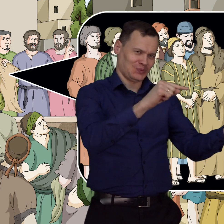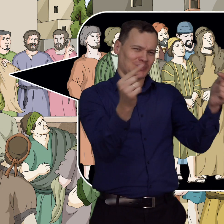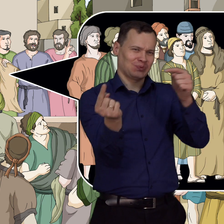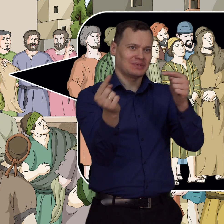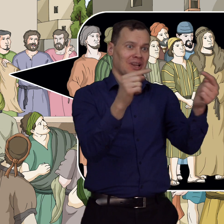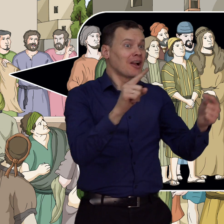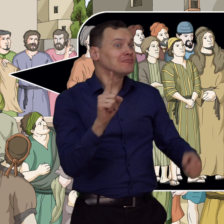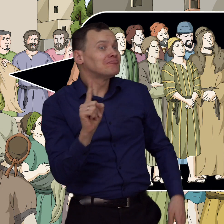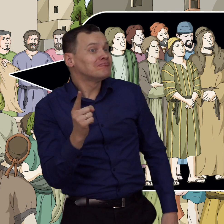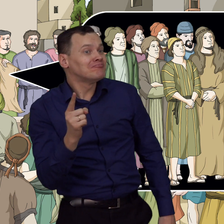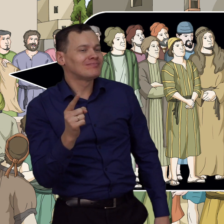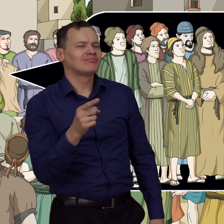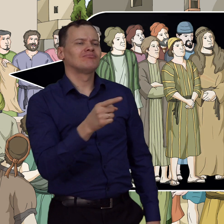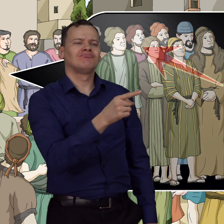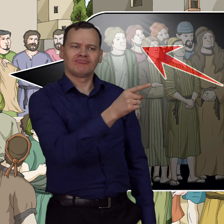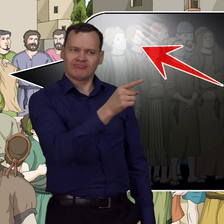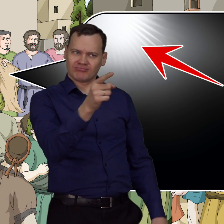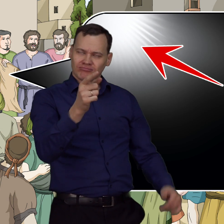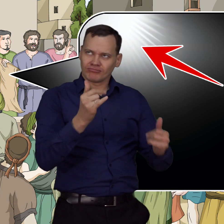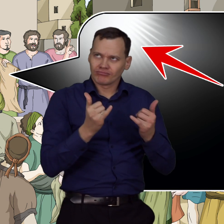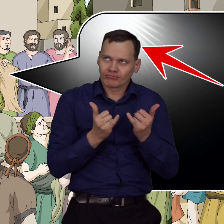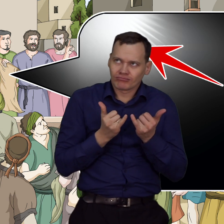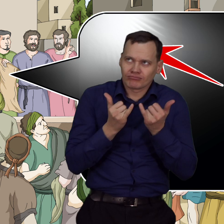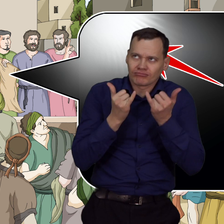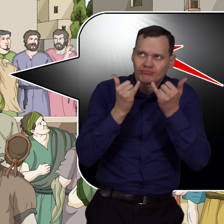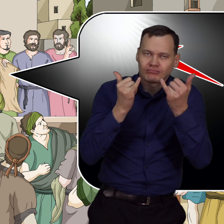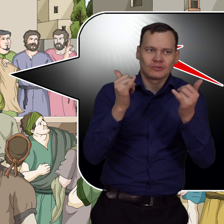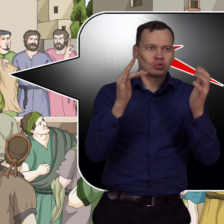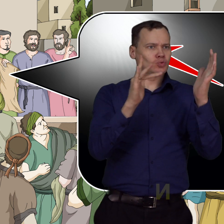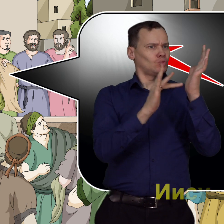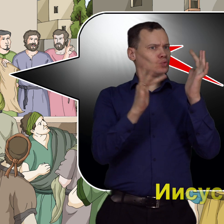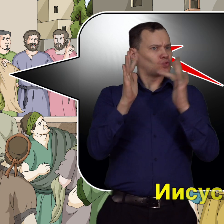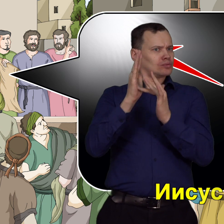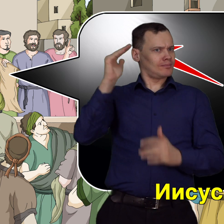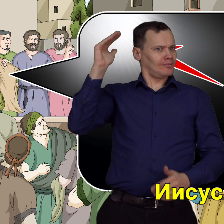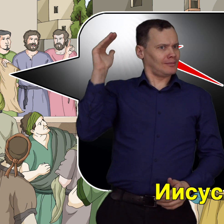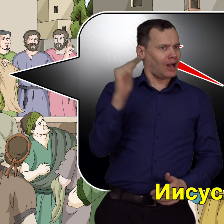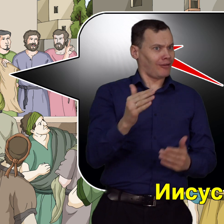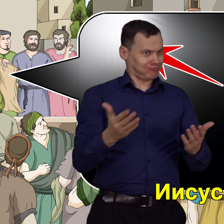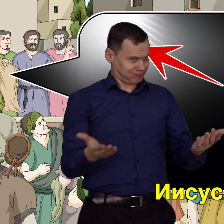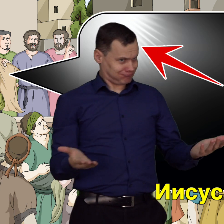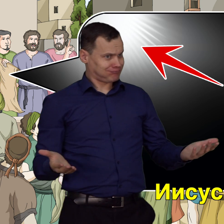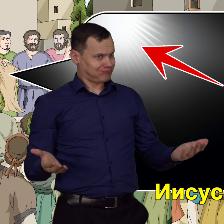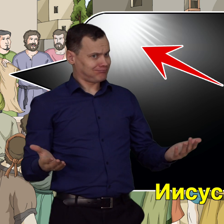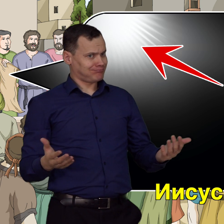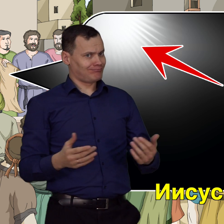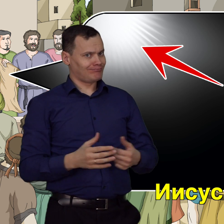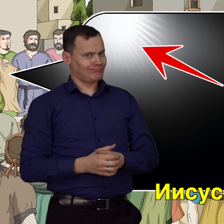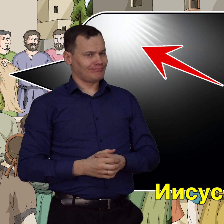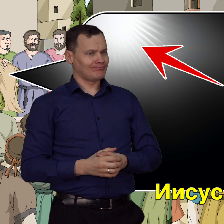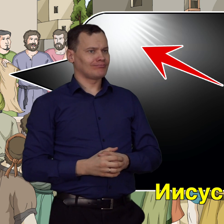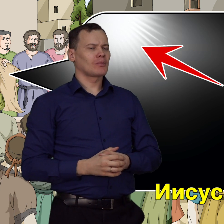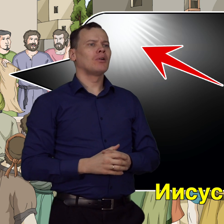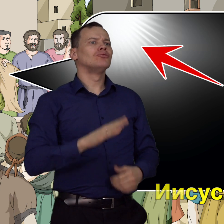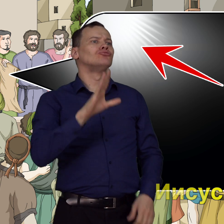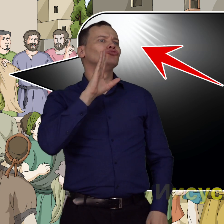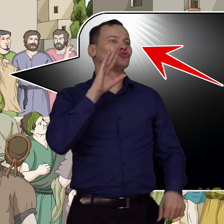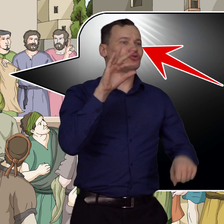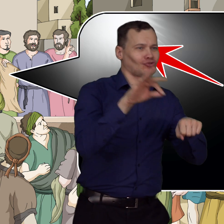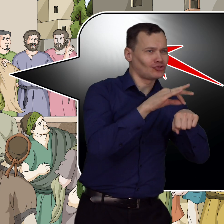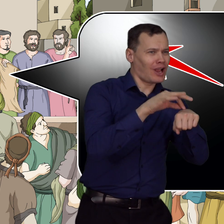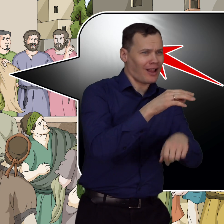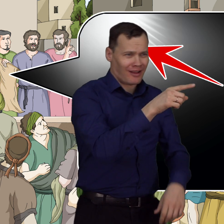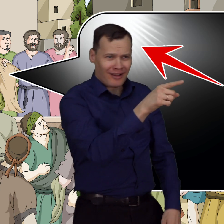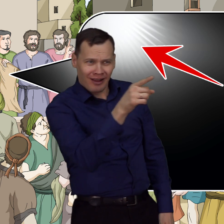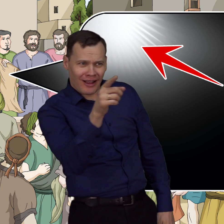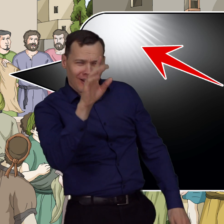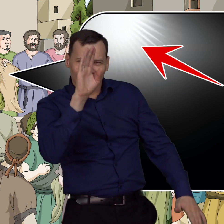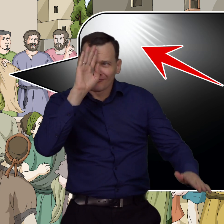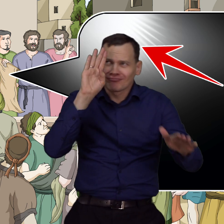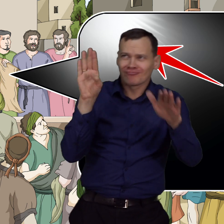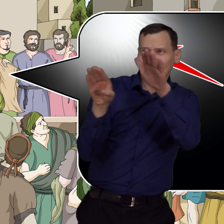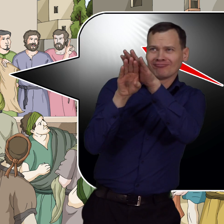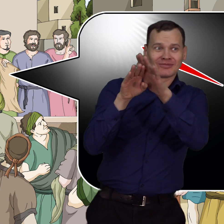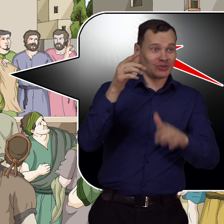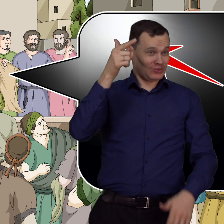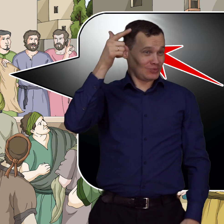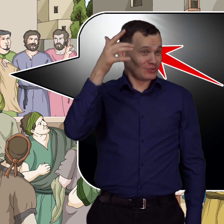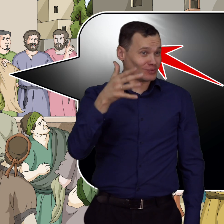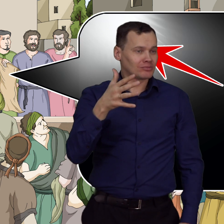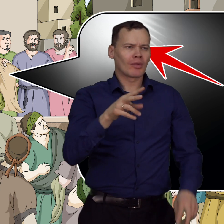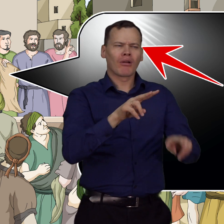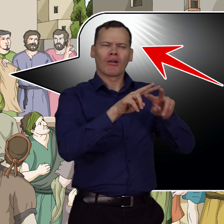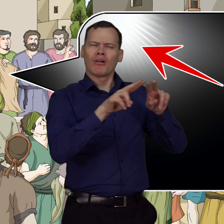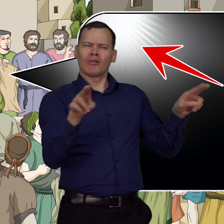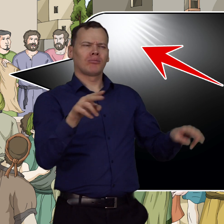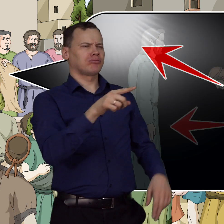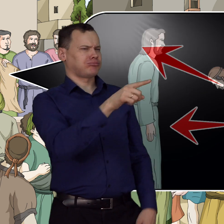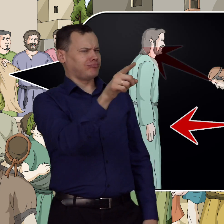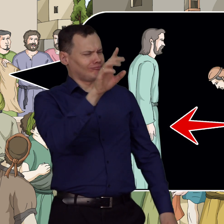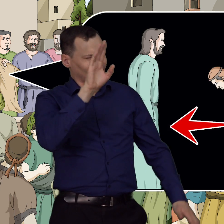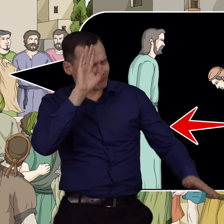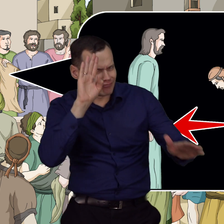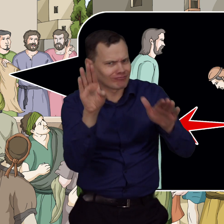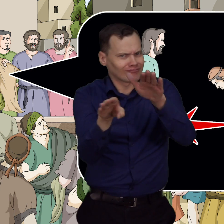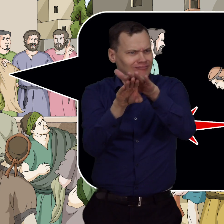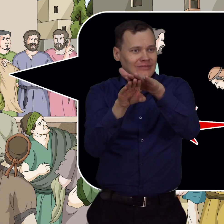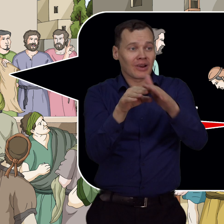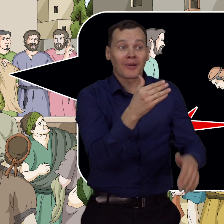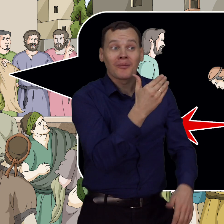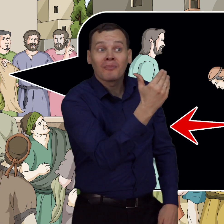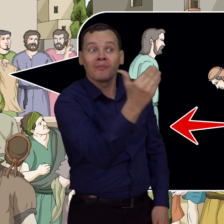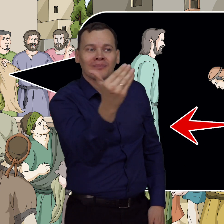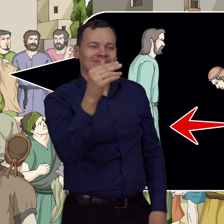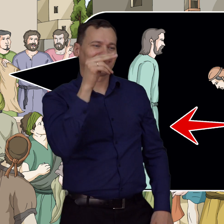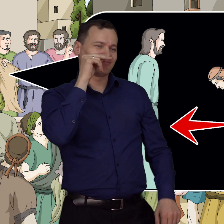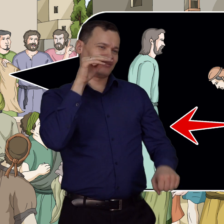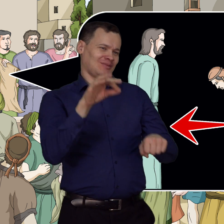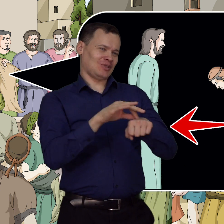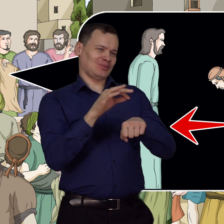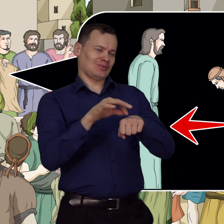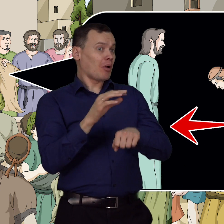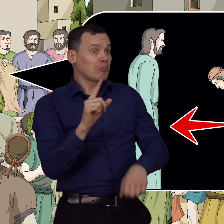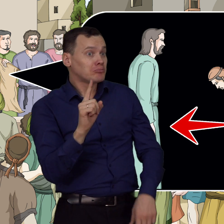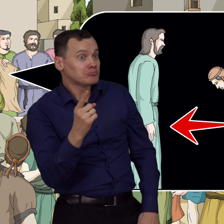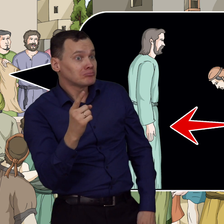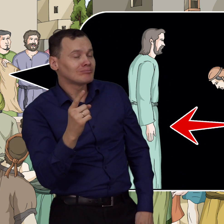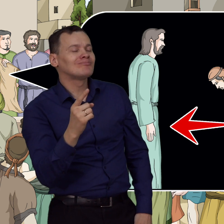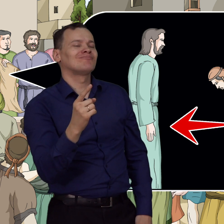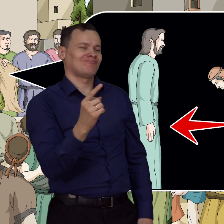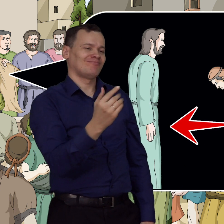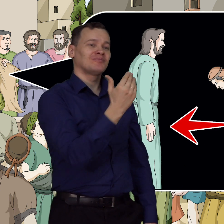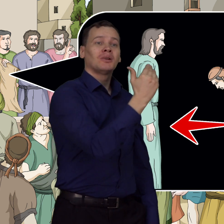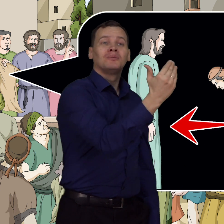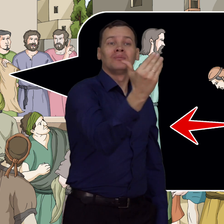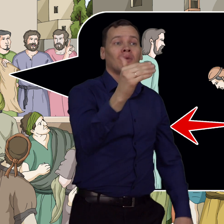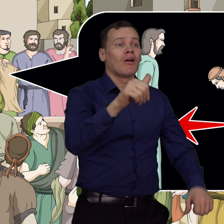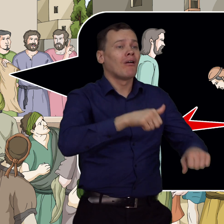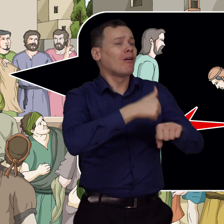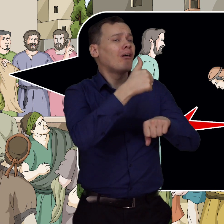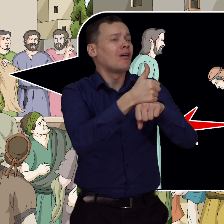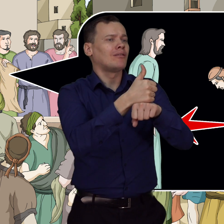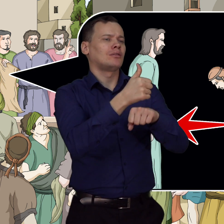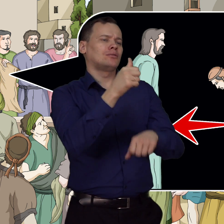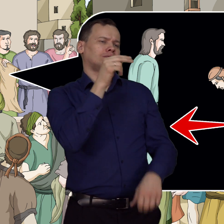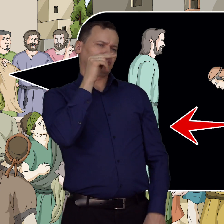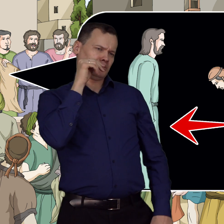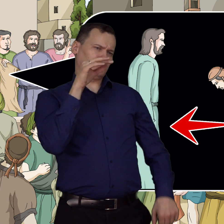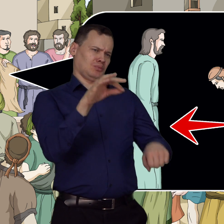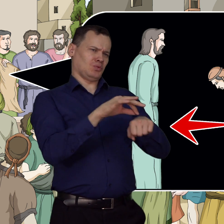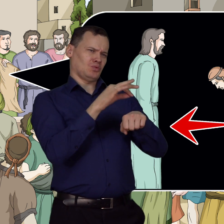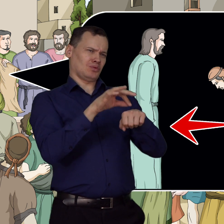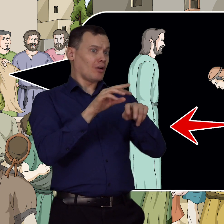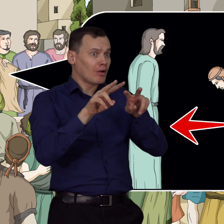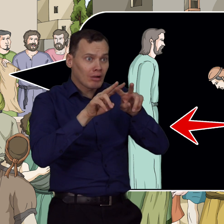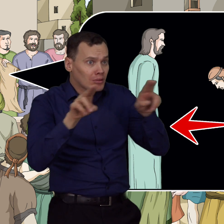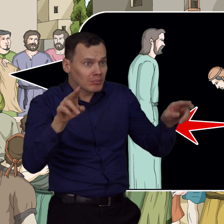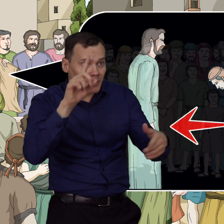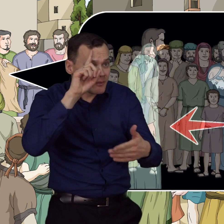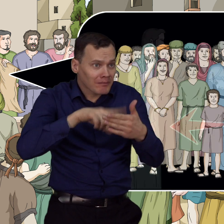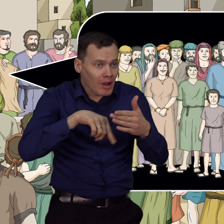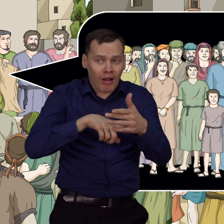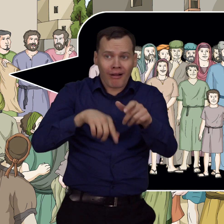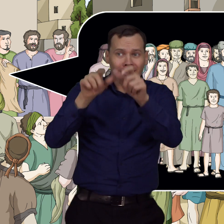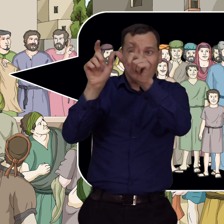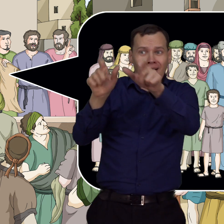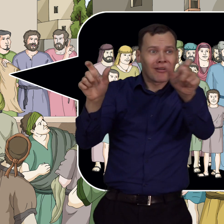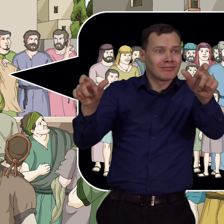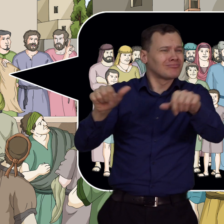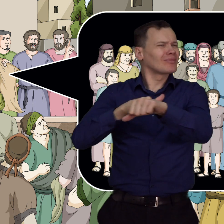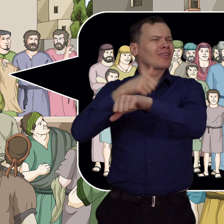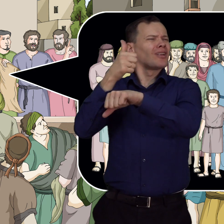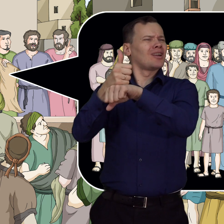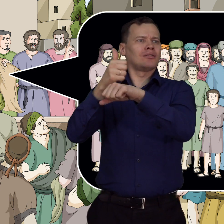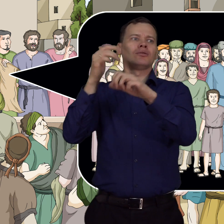Wives, submit to your husbands as to the Lord.